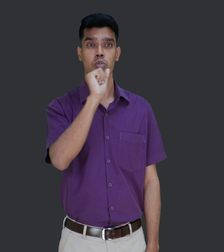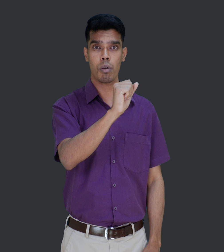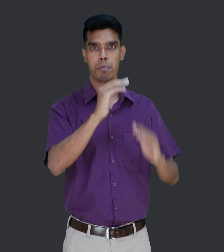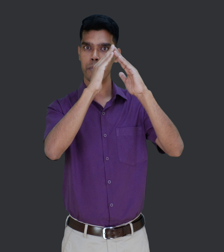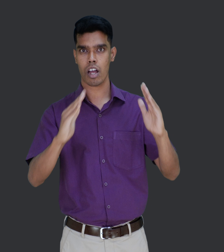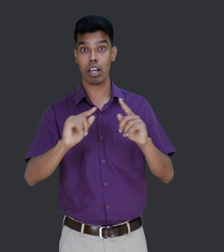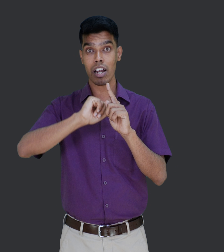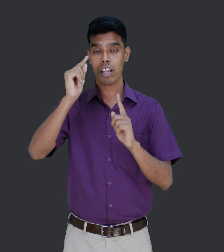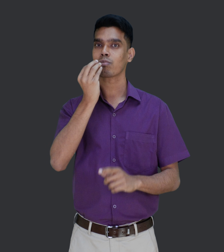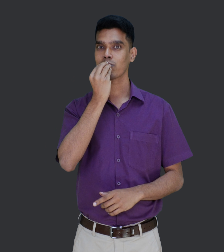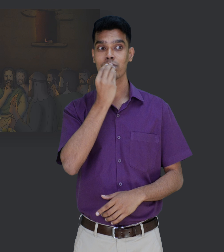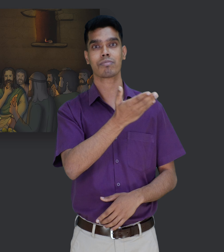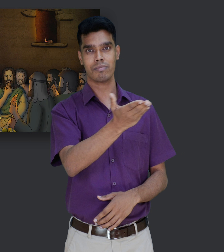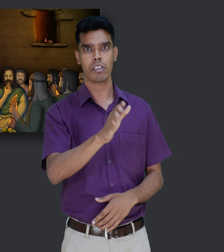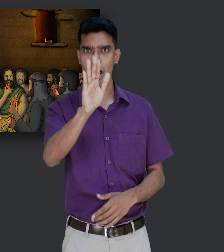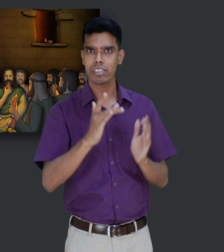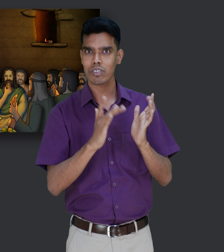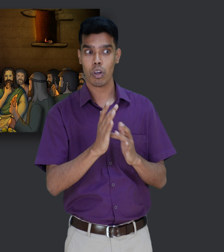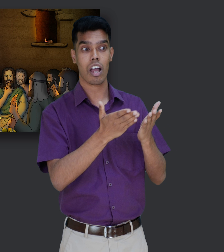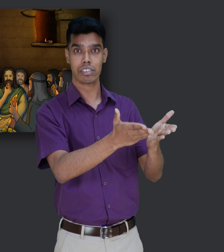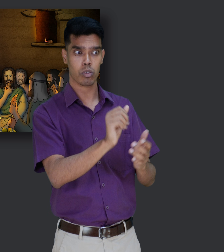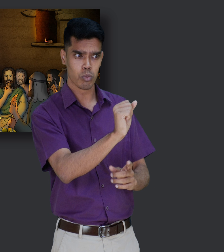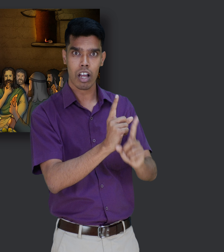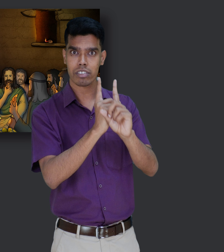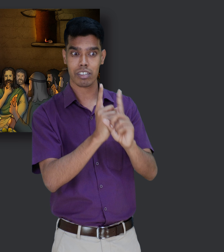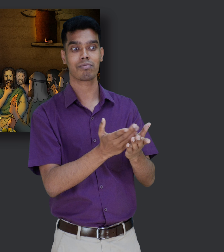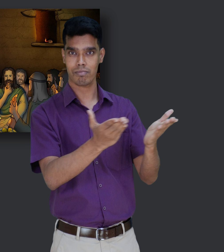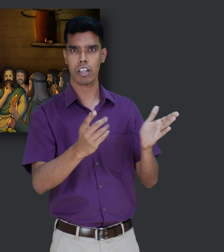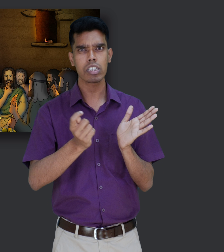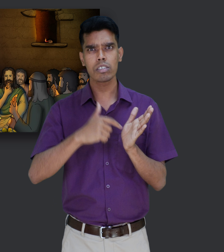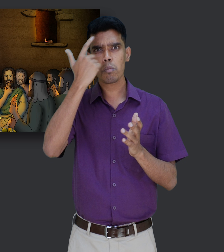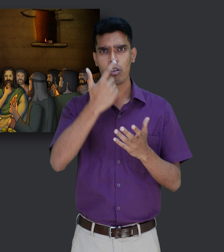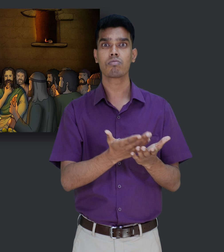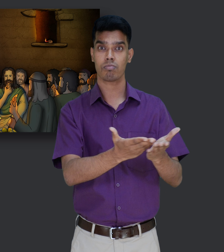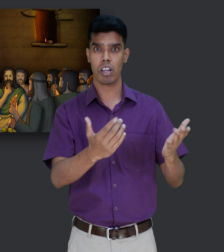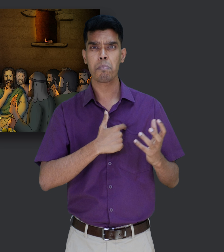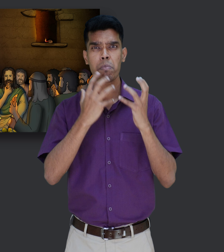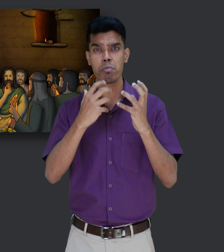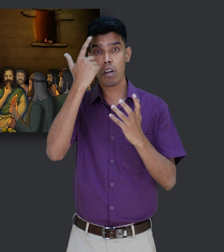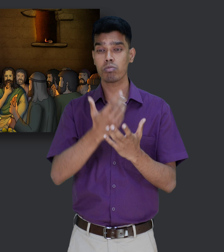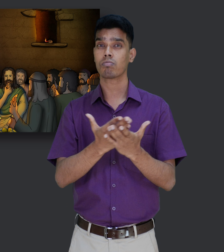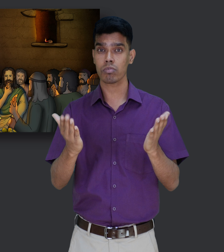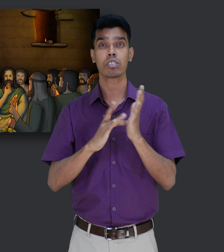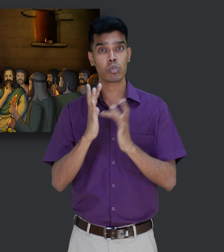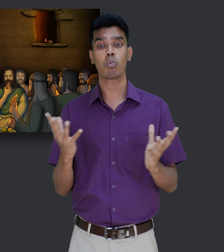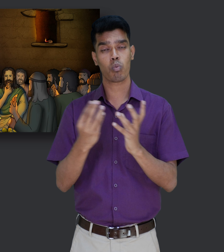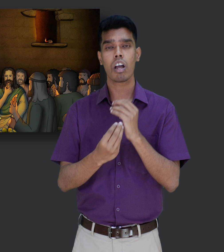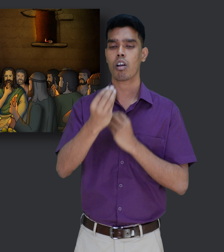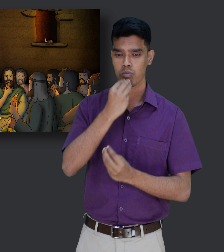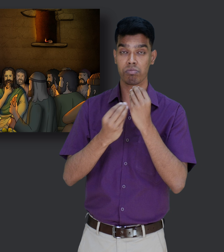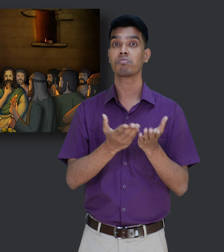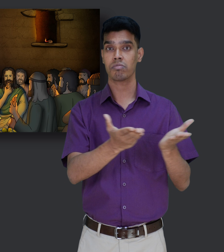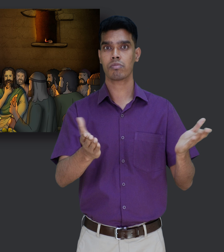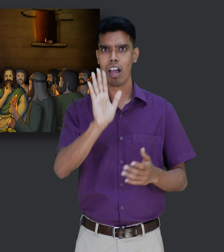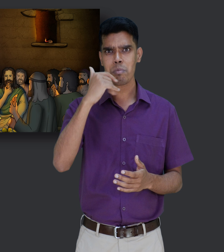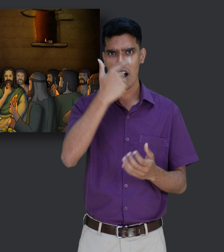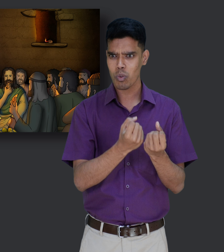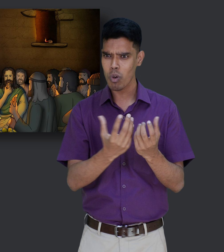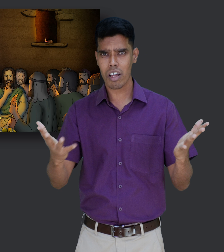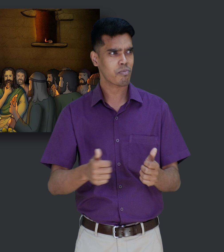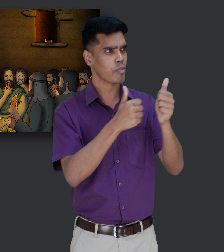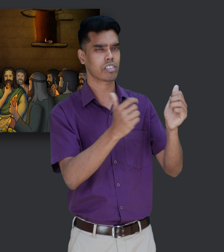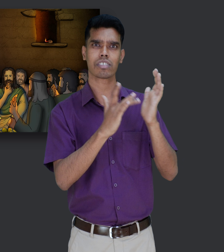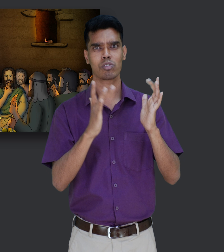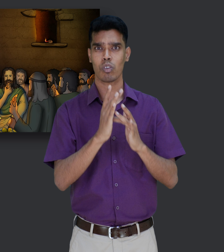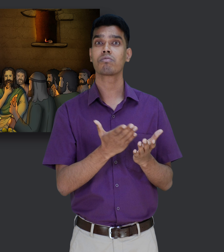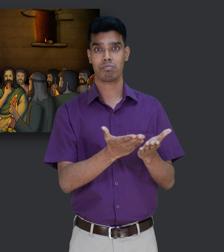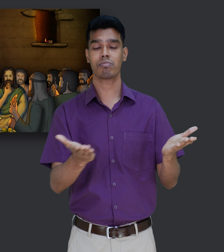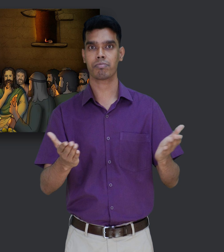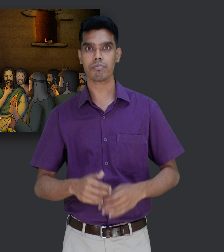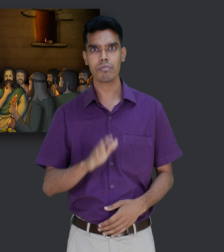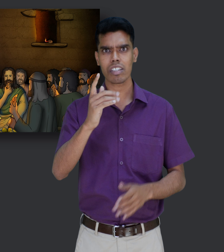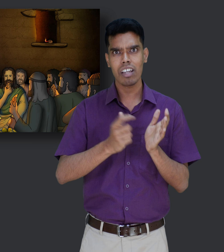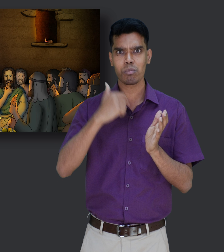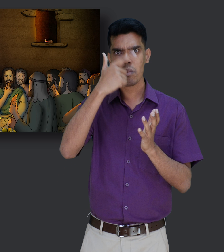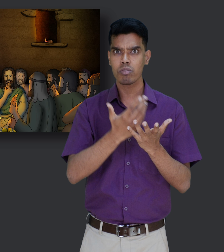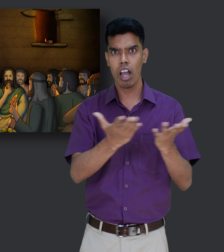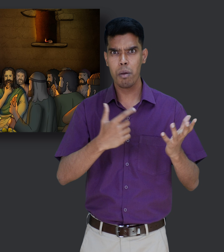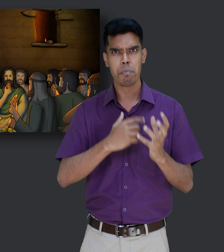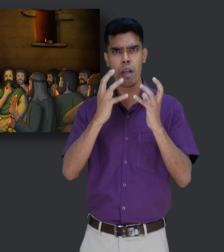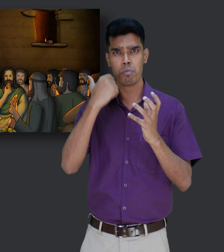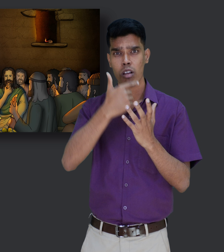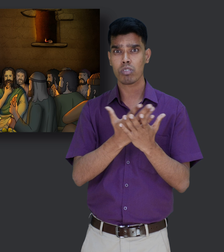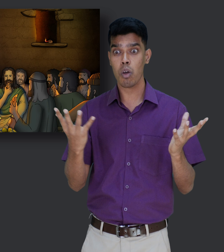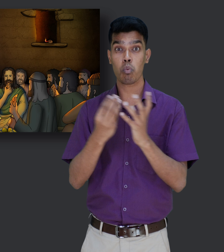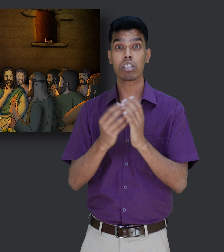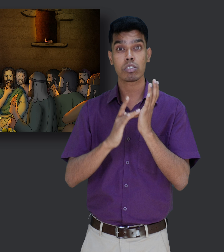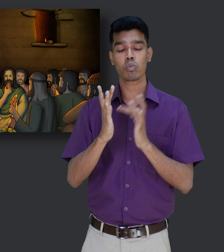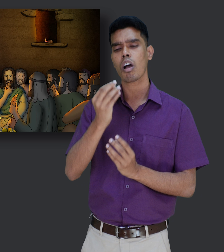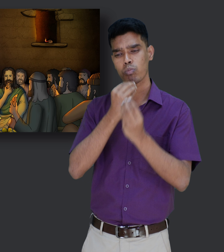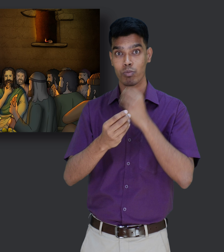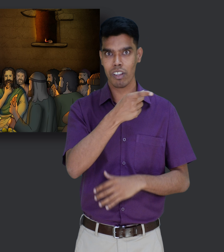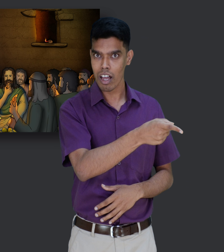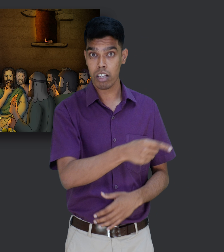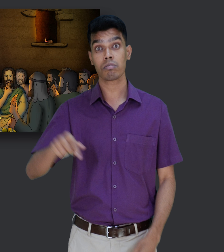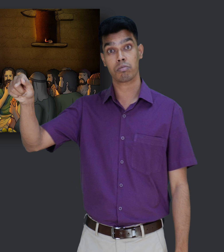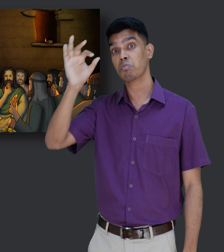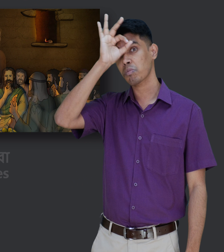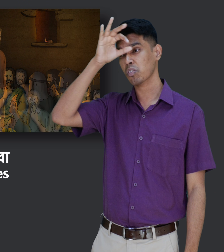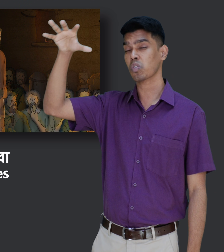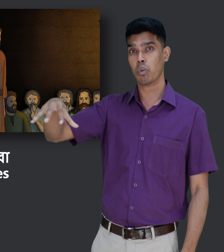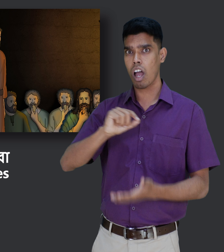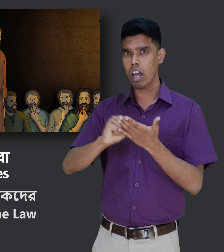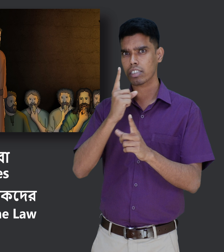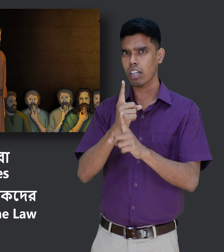While Jesus was dining at Levi’s house, many tax collectors and sinners were eating with Him and His disciples—for there were many who followed Him.